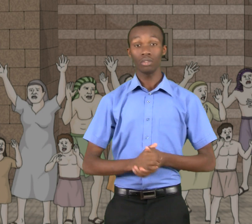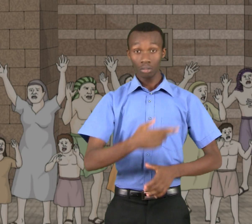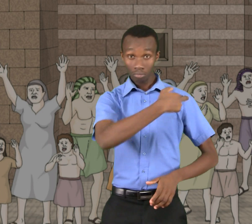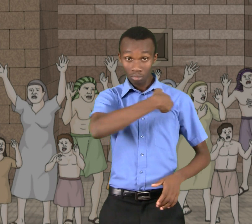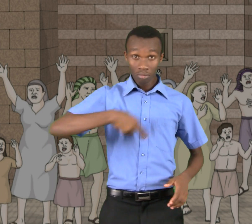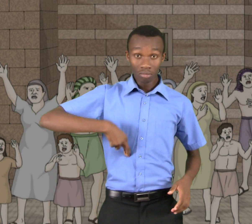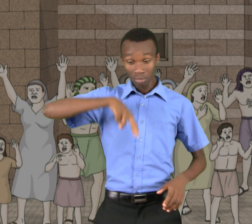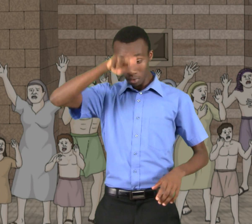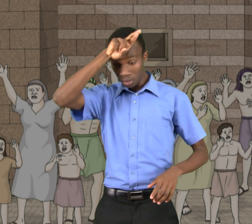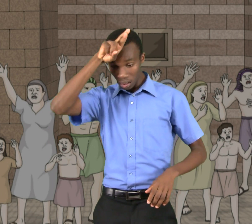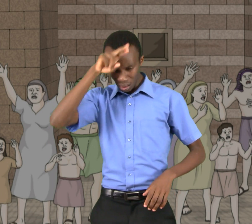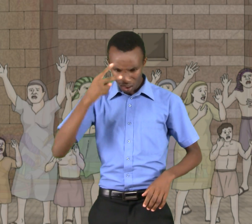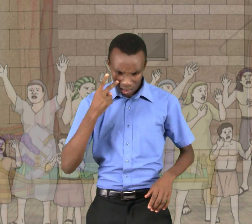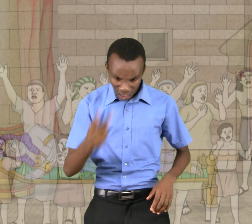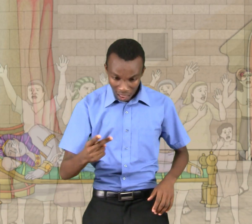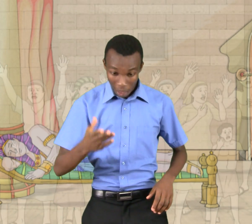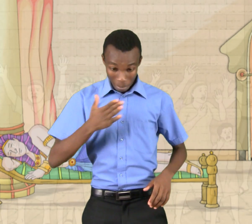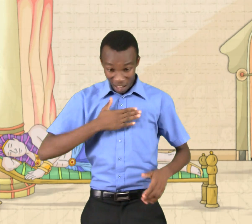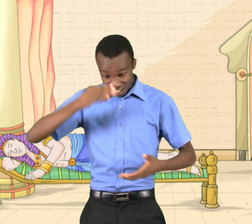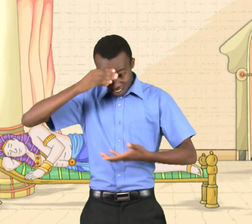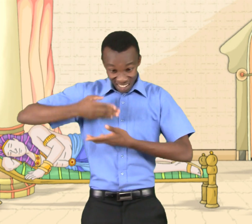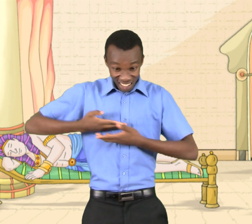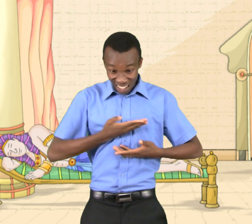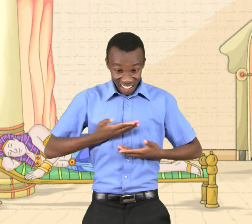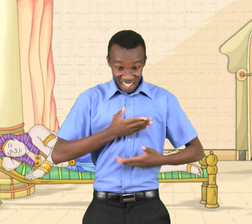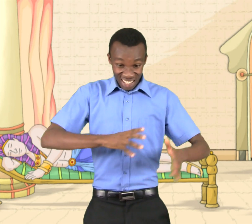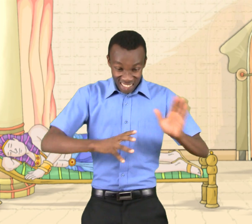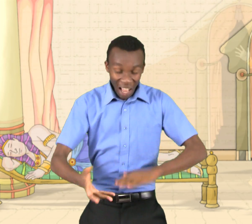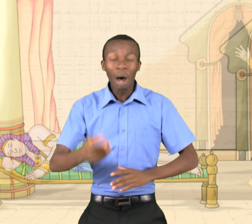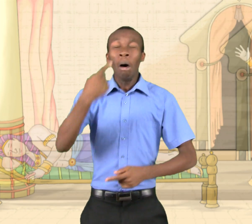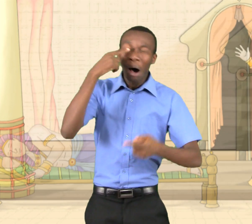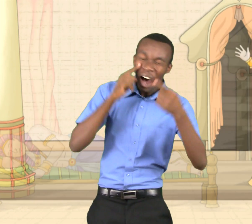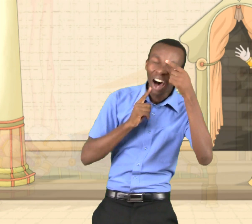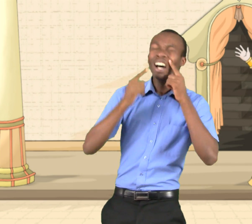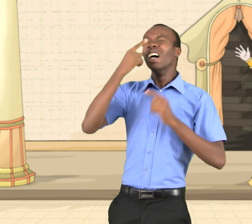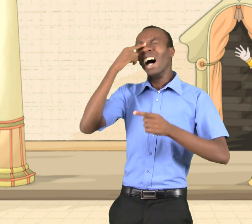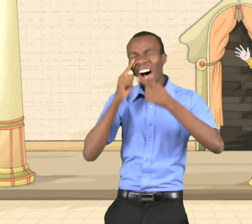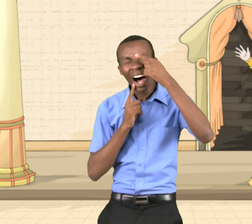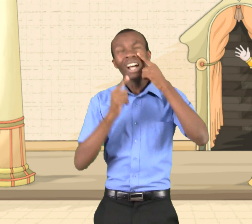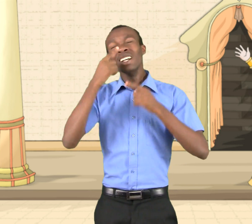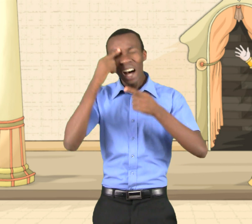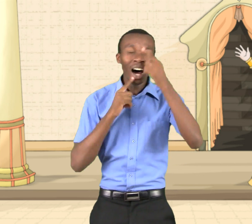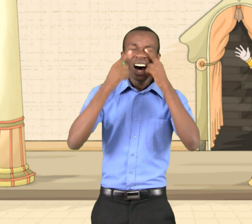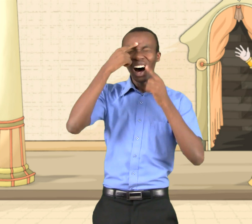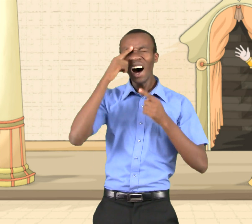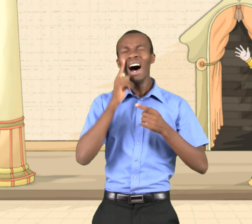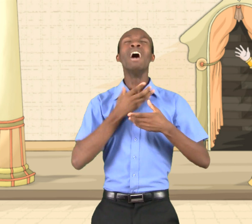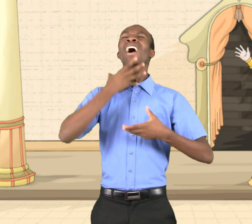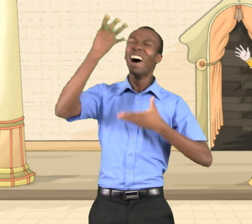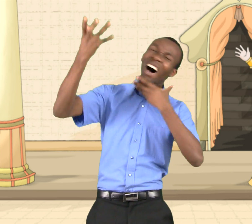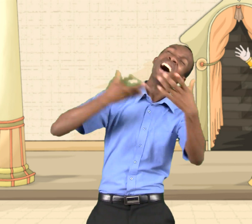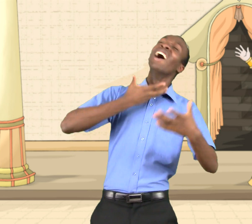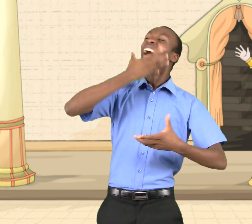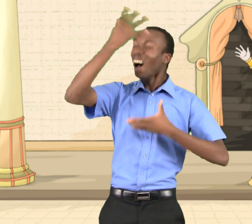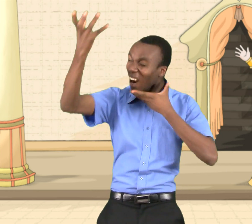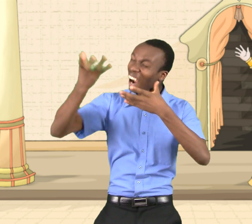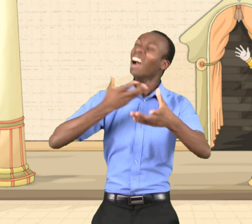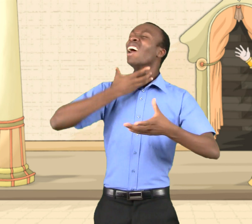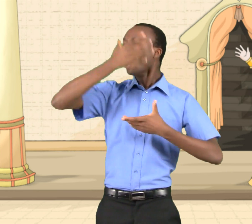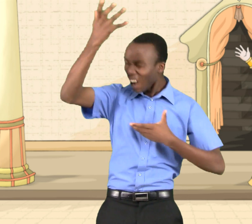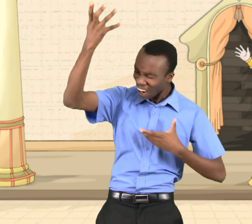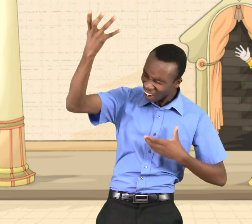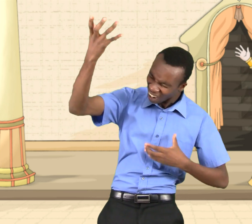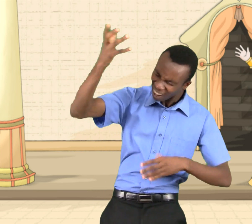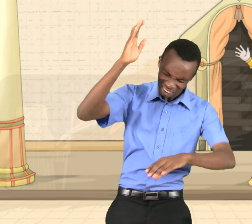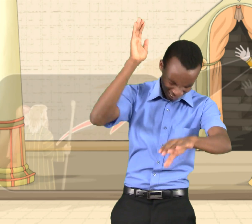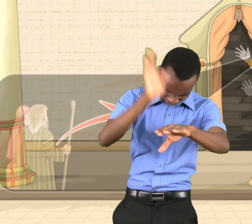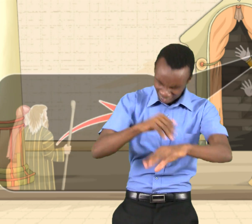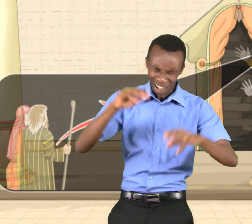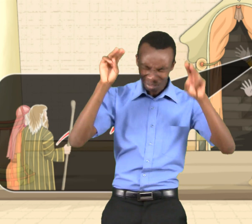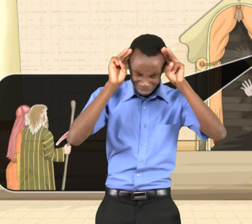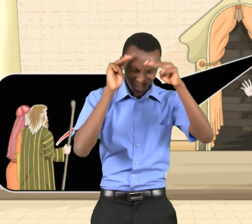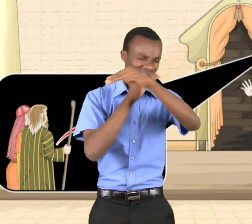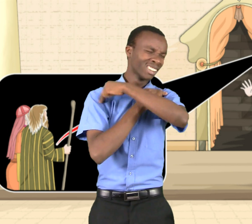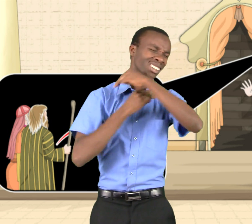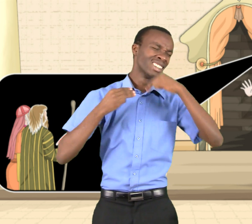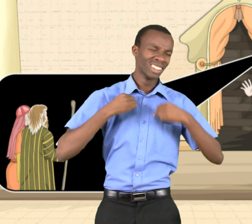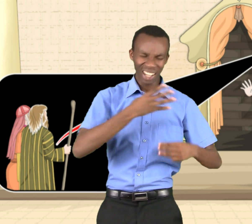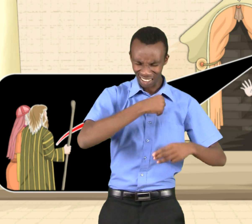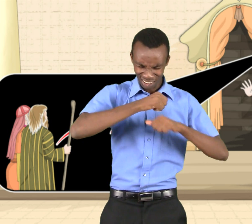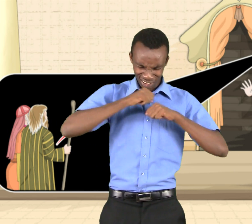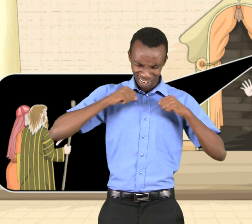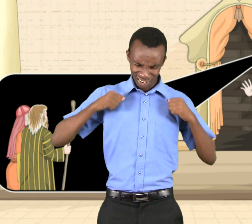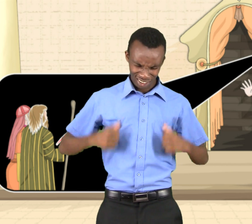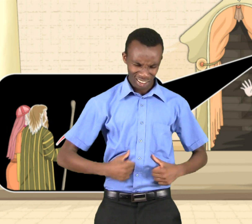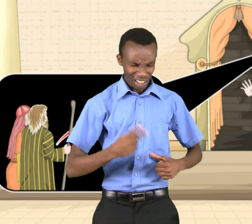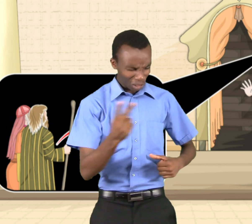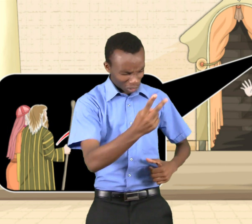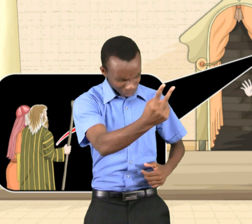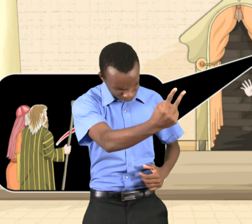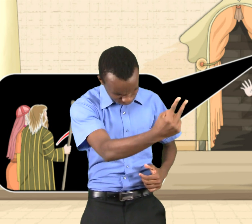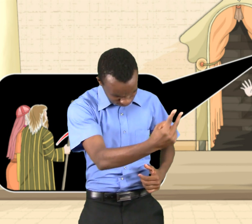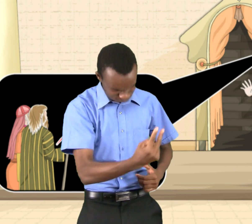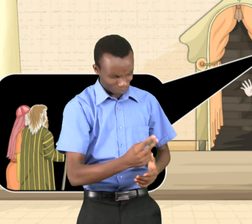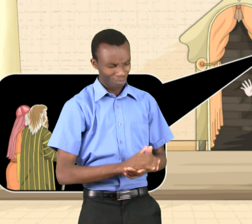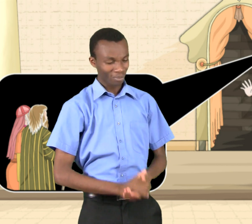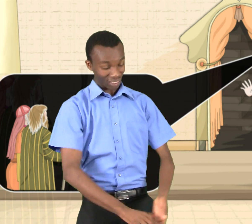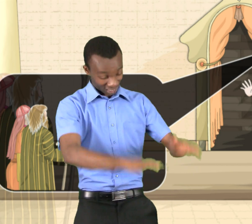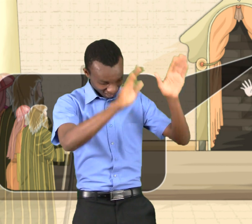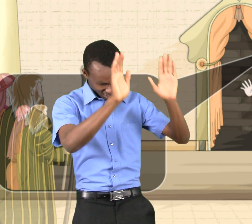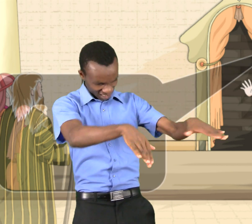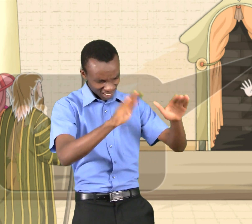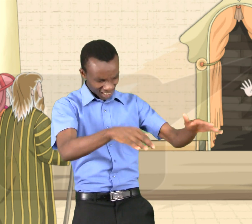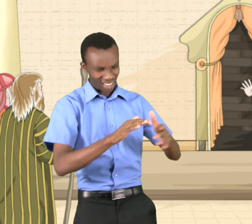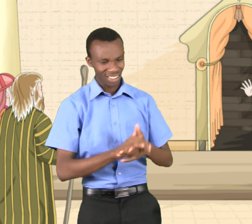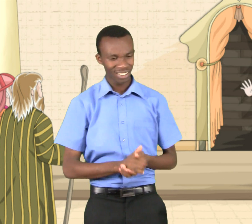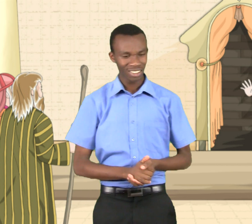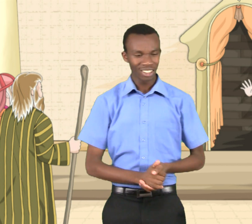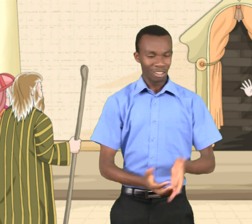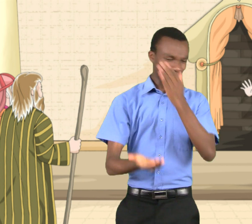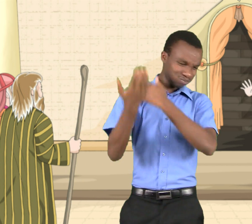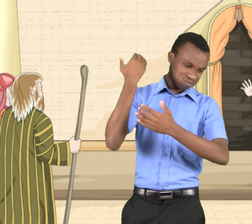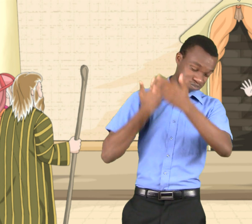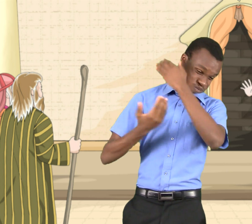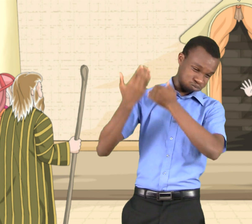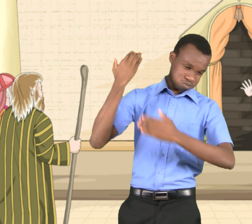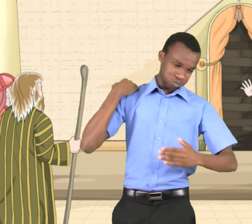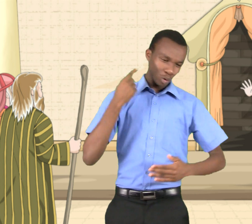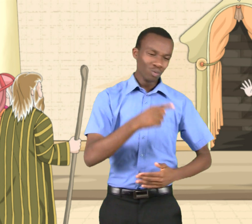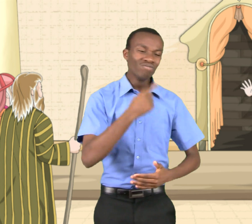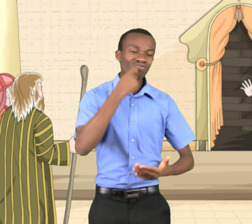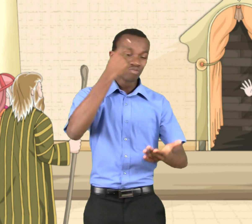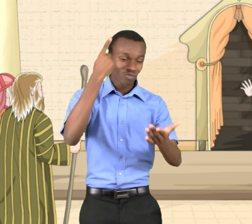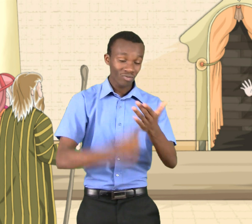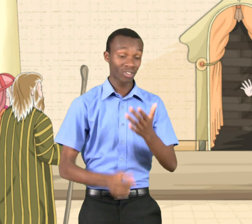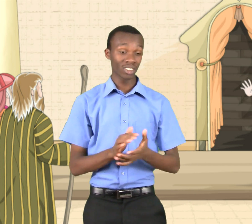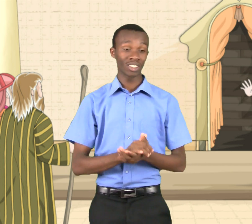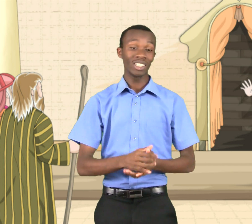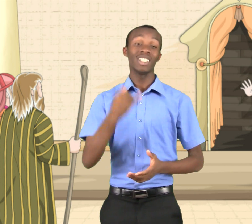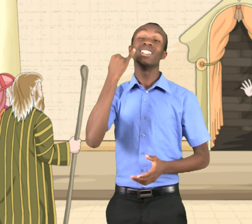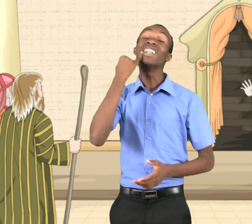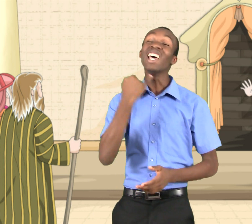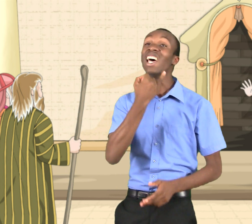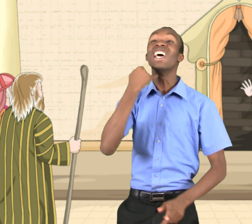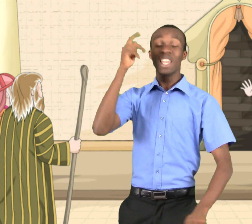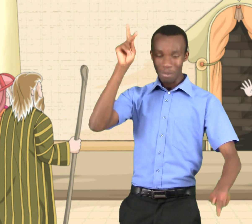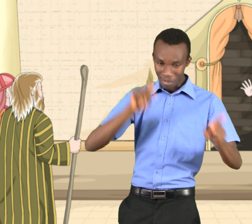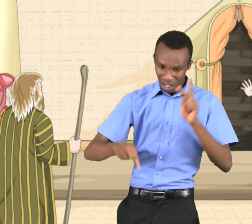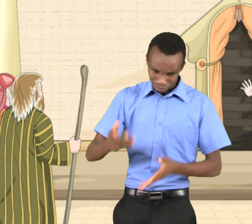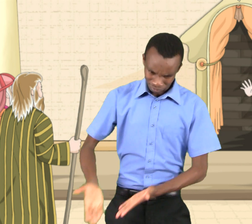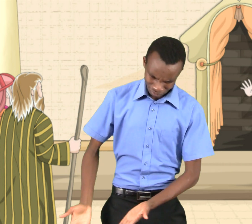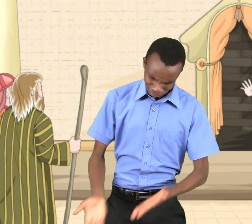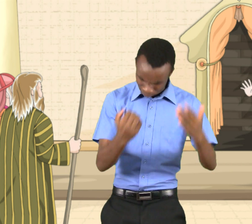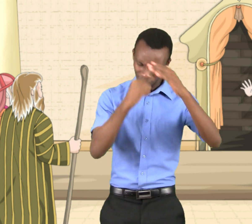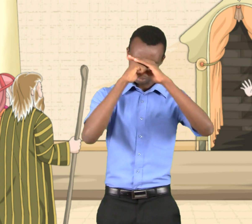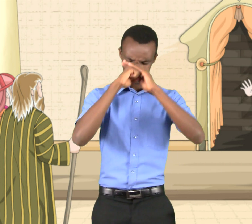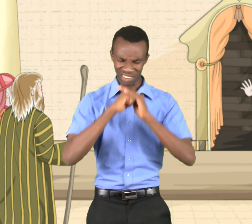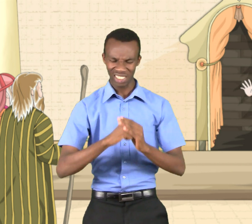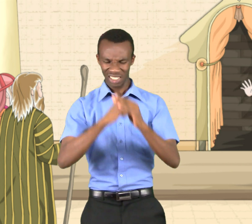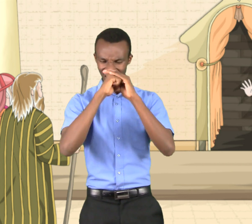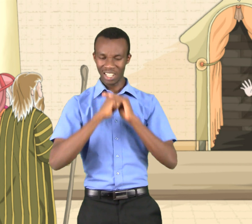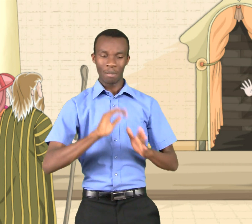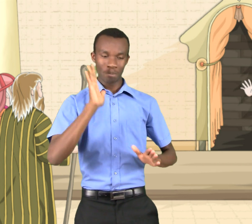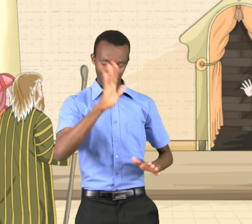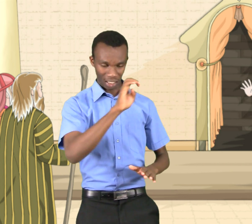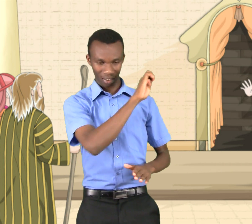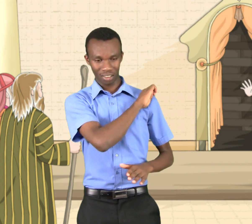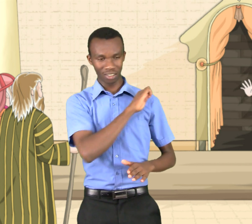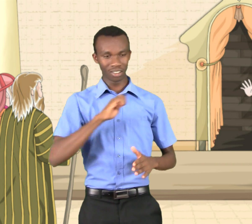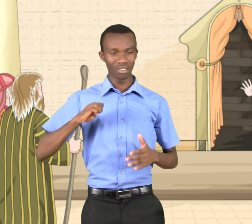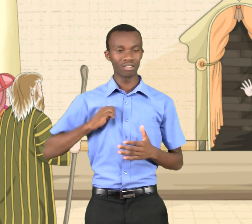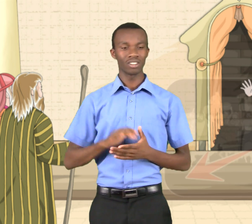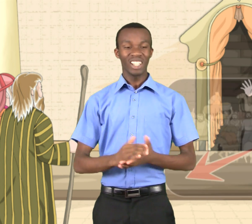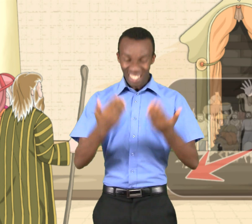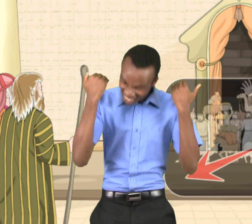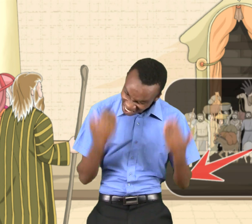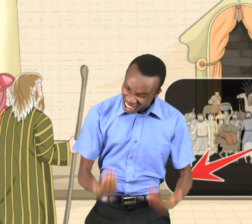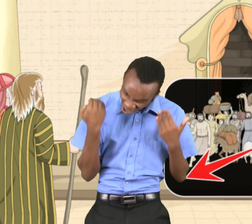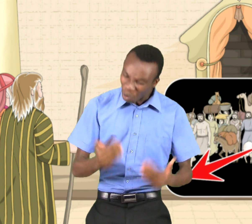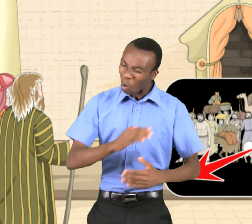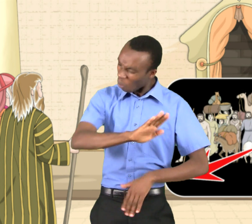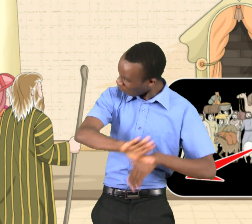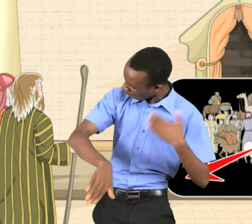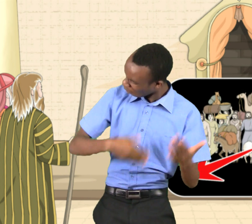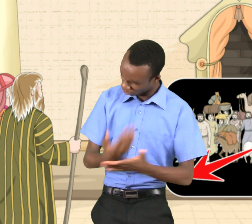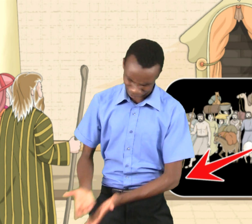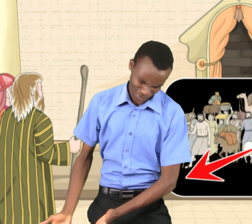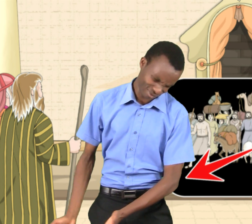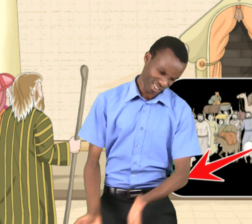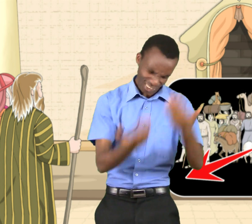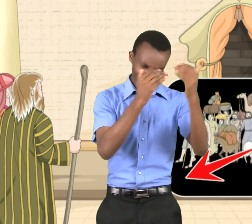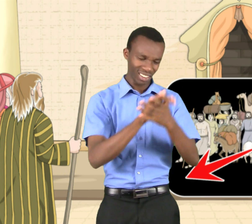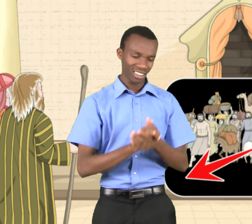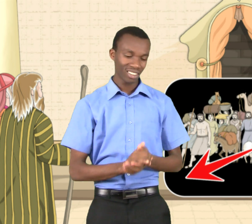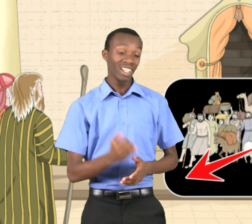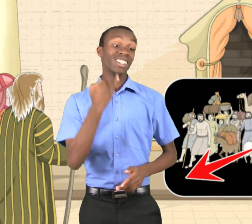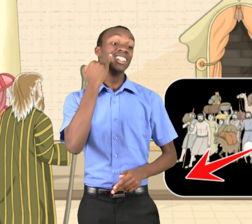for there was no house without someone dead. Then Pharaoh summoned Moses and Aaron by night and said, “Get up, leave my people, both you and the Israelites!